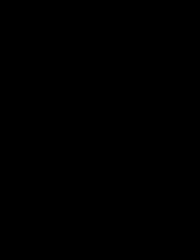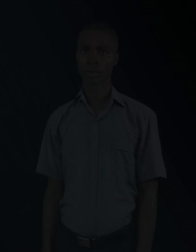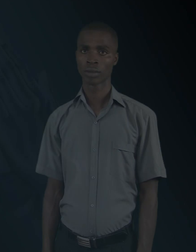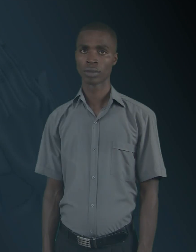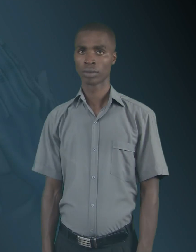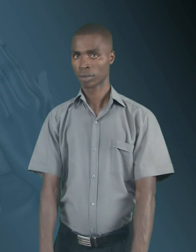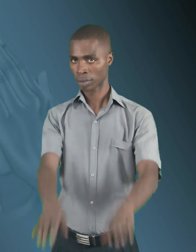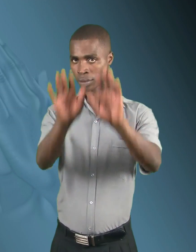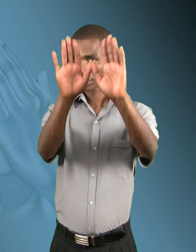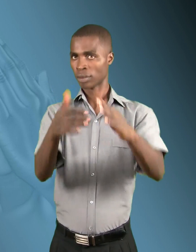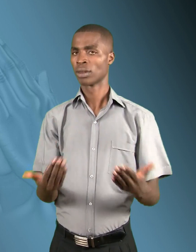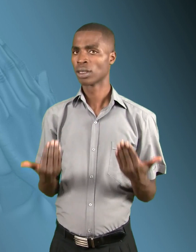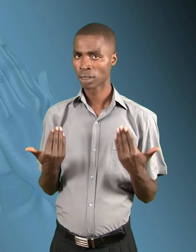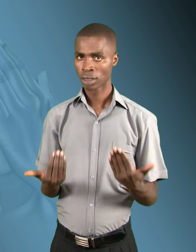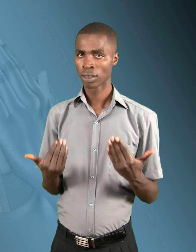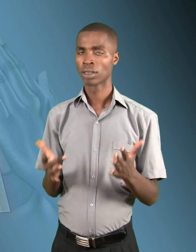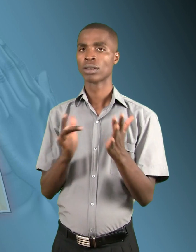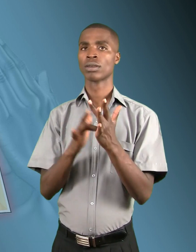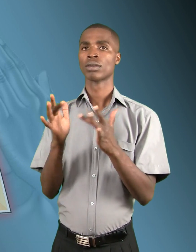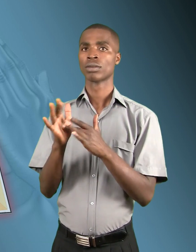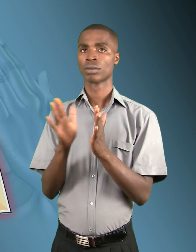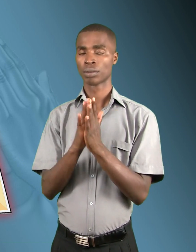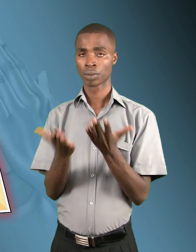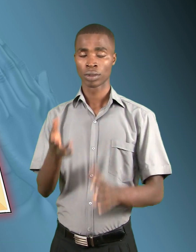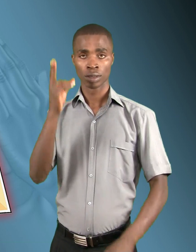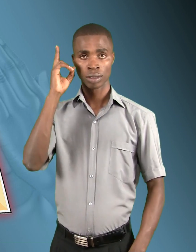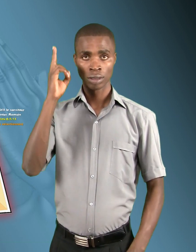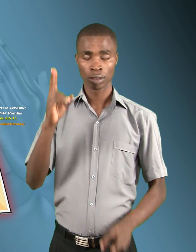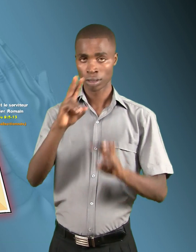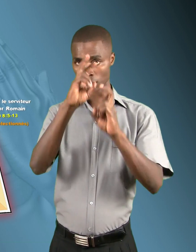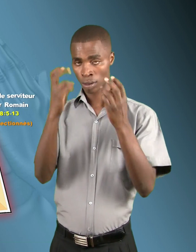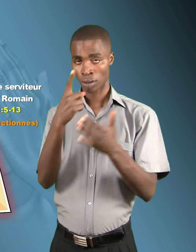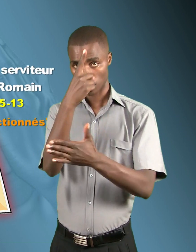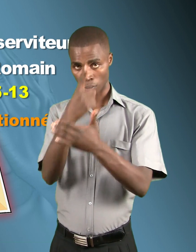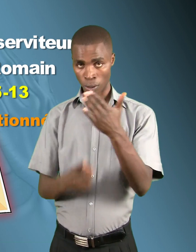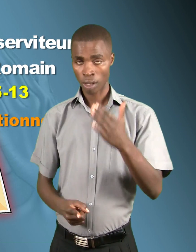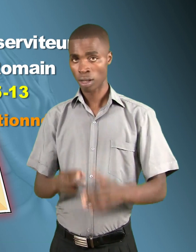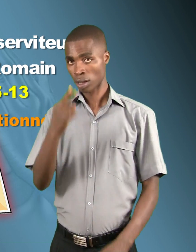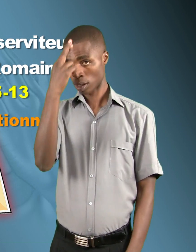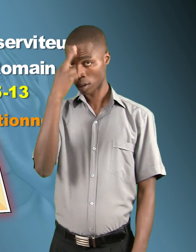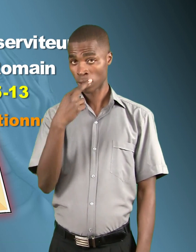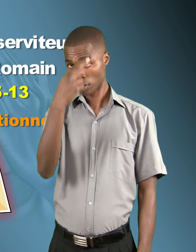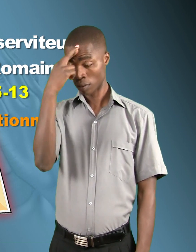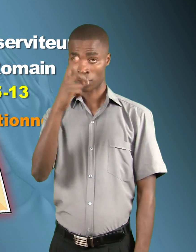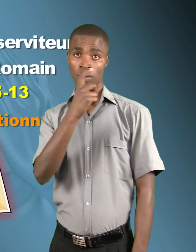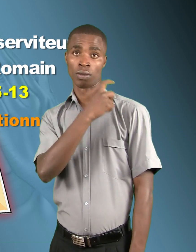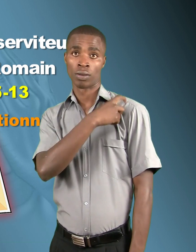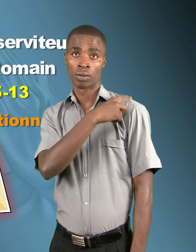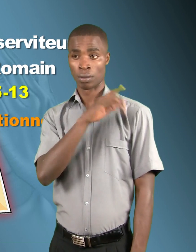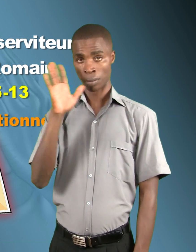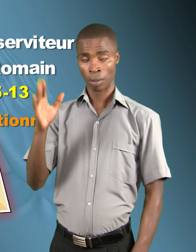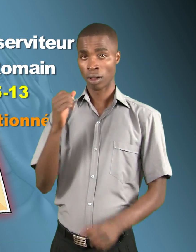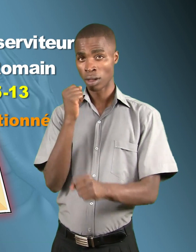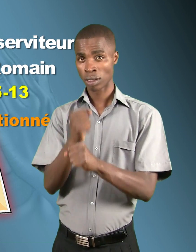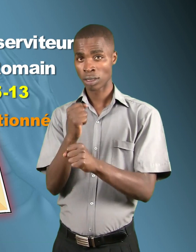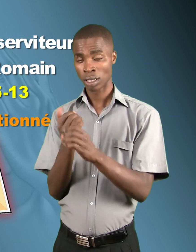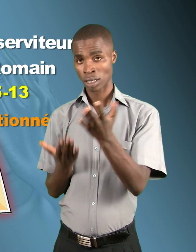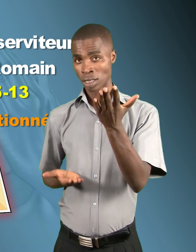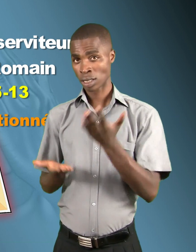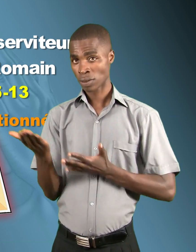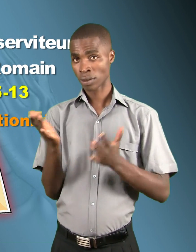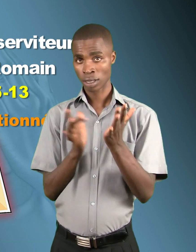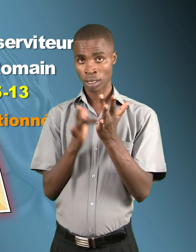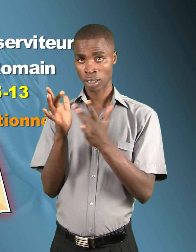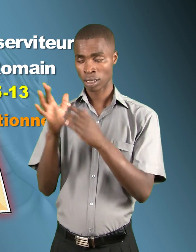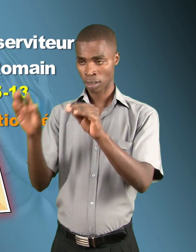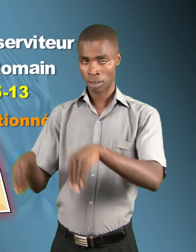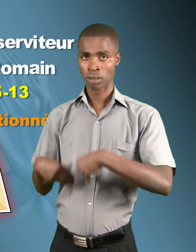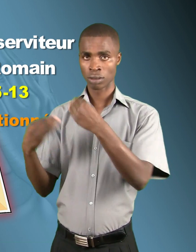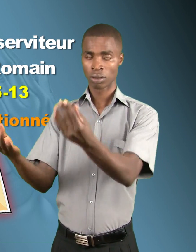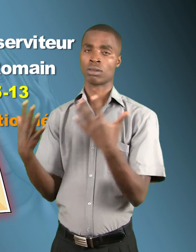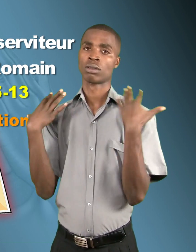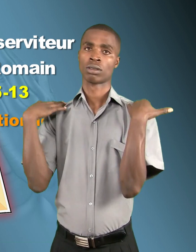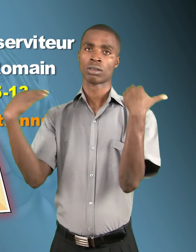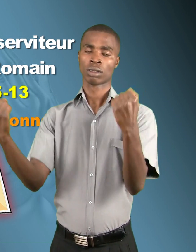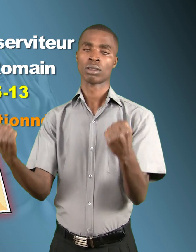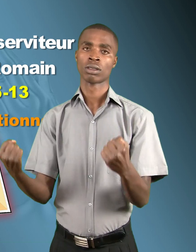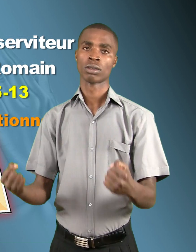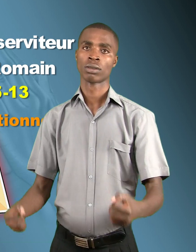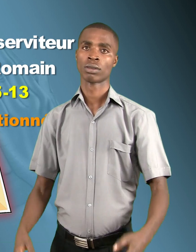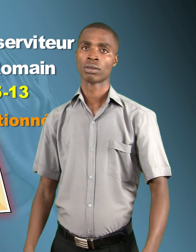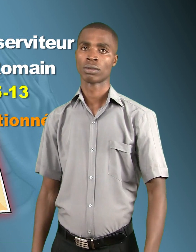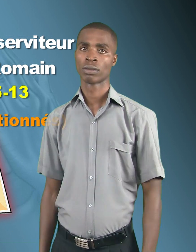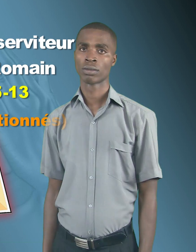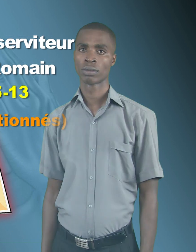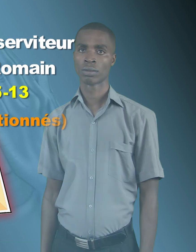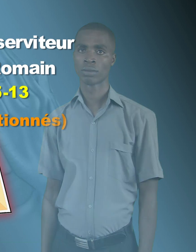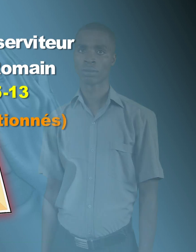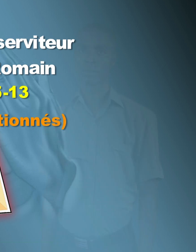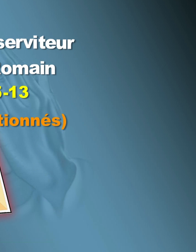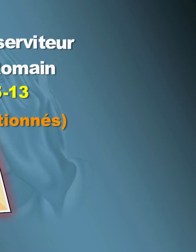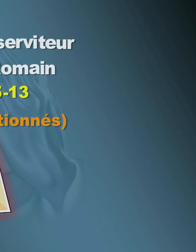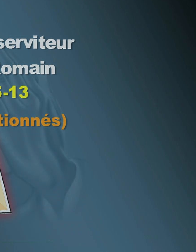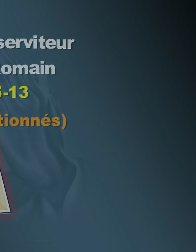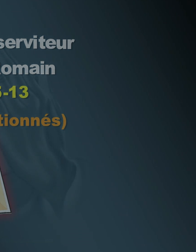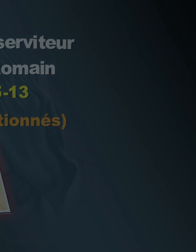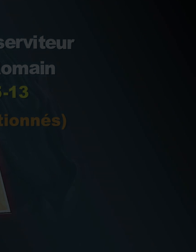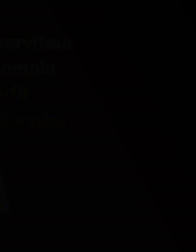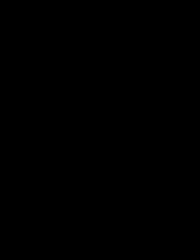Jesus heals a Roman centurion's servant